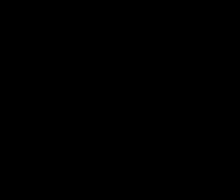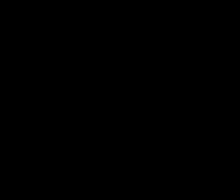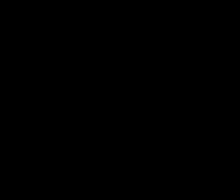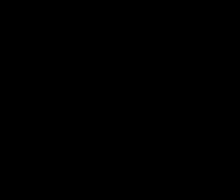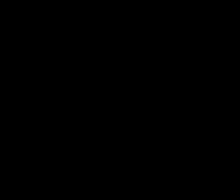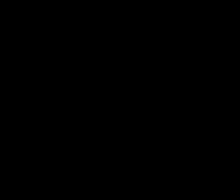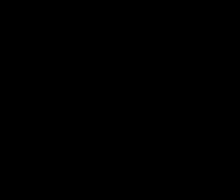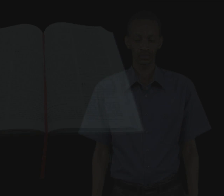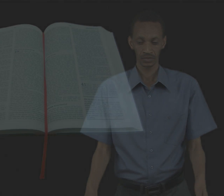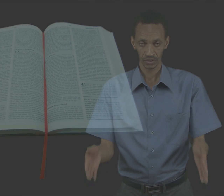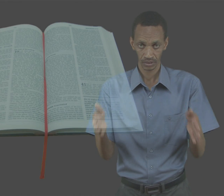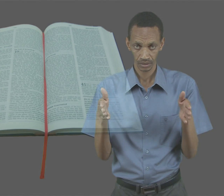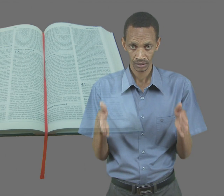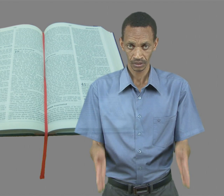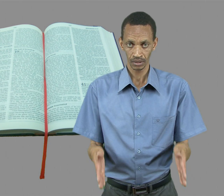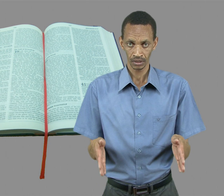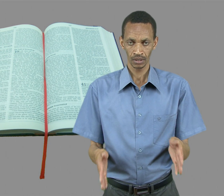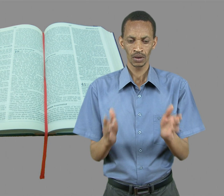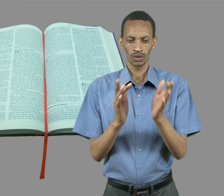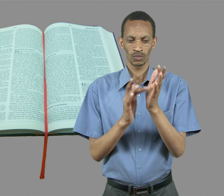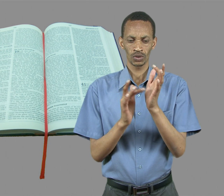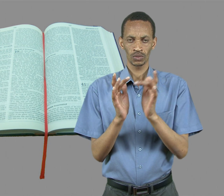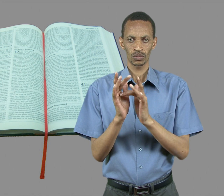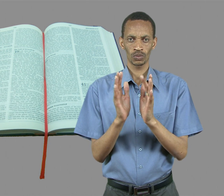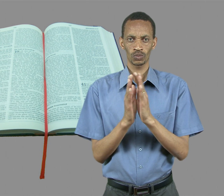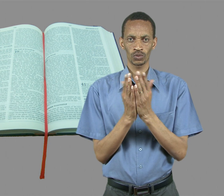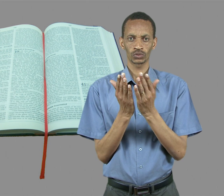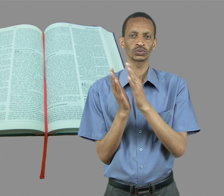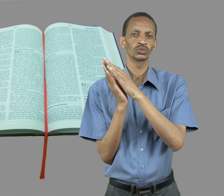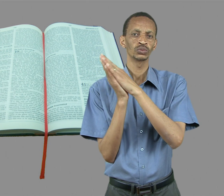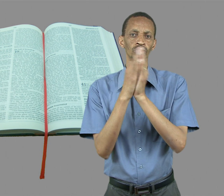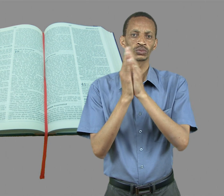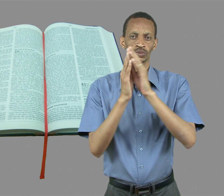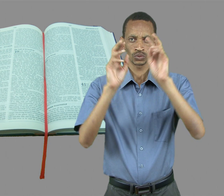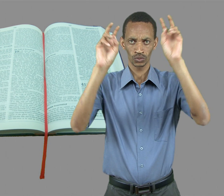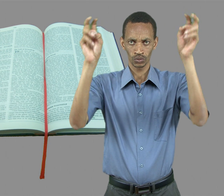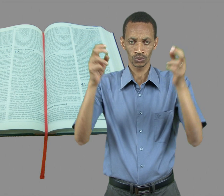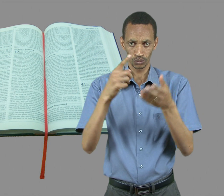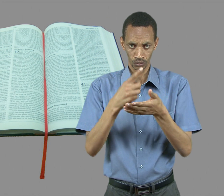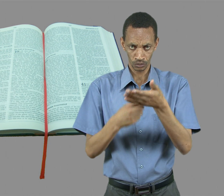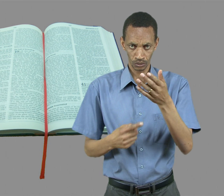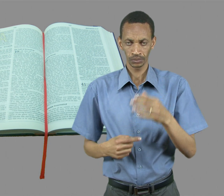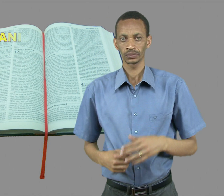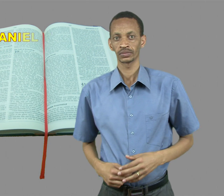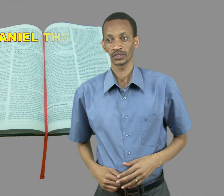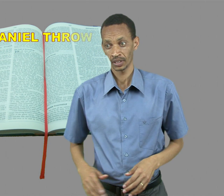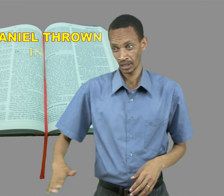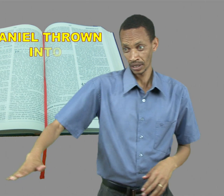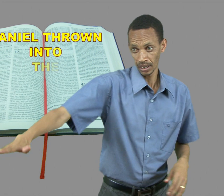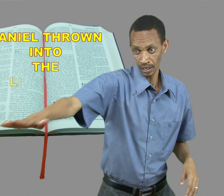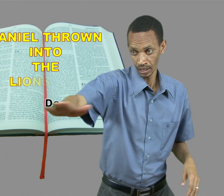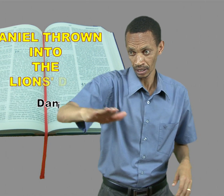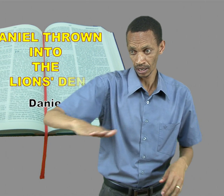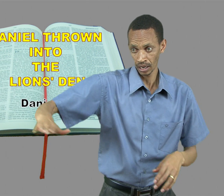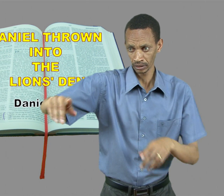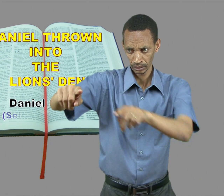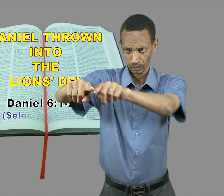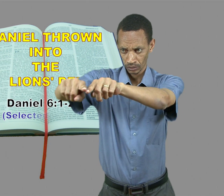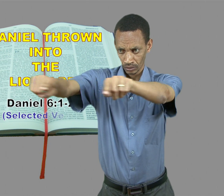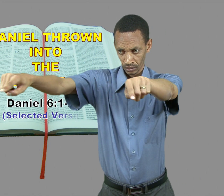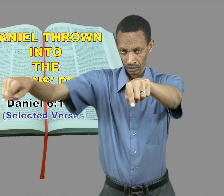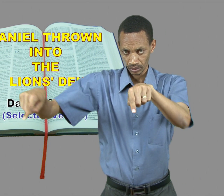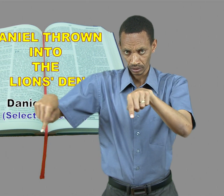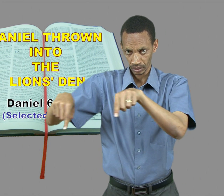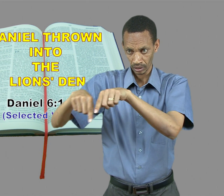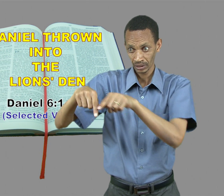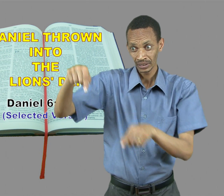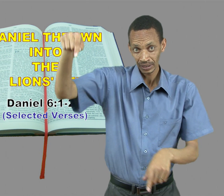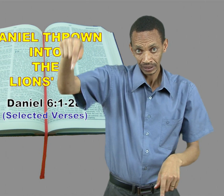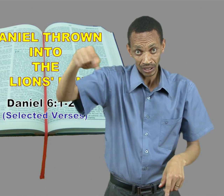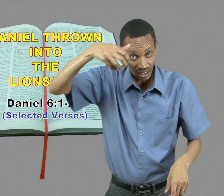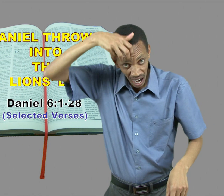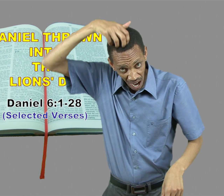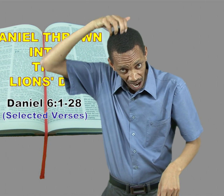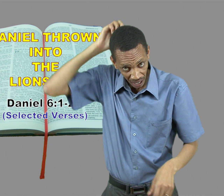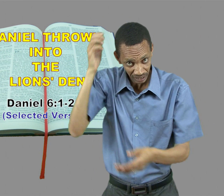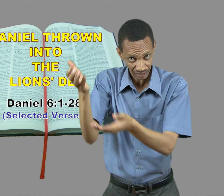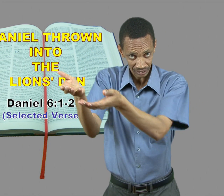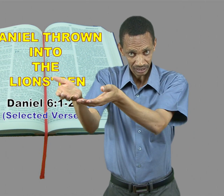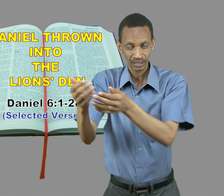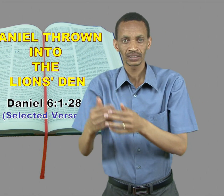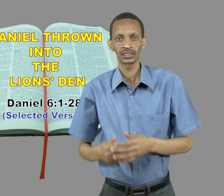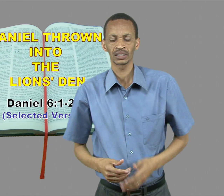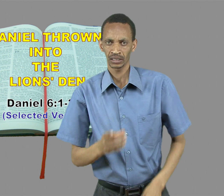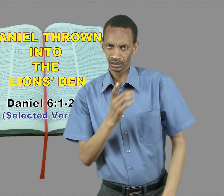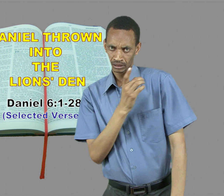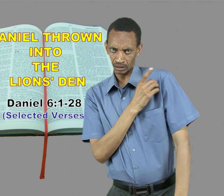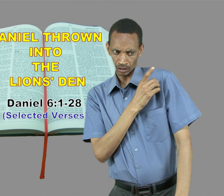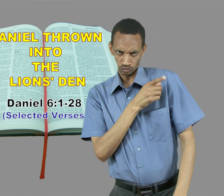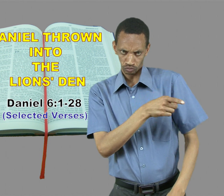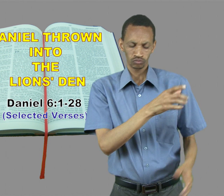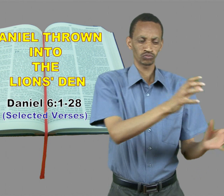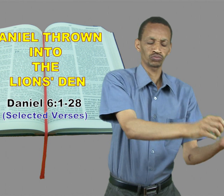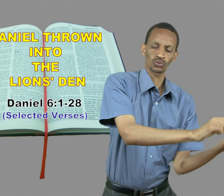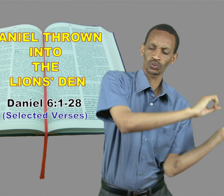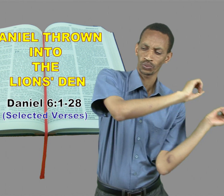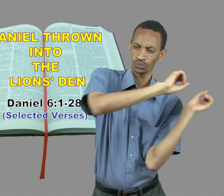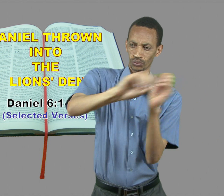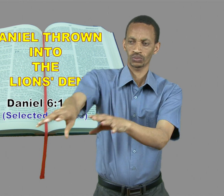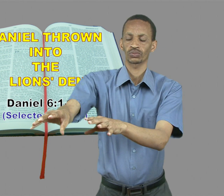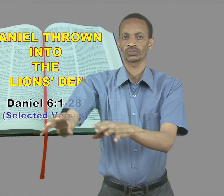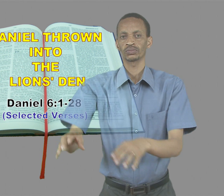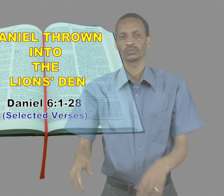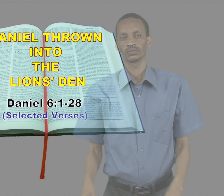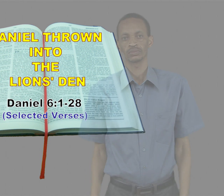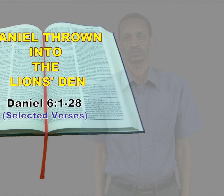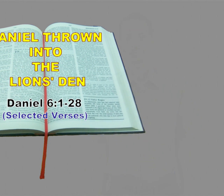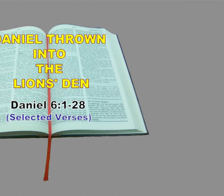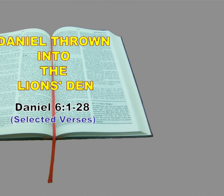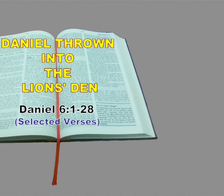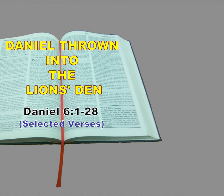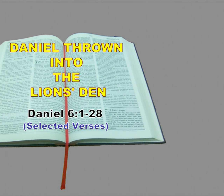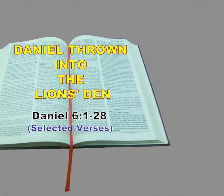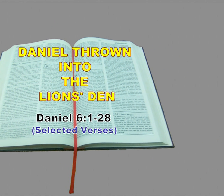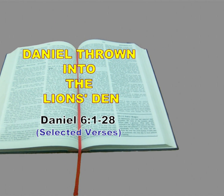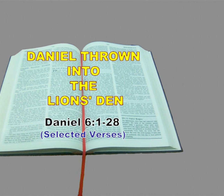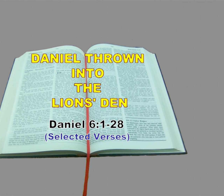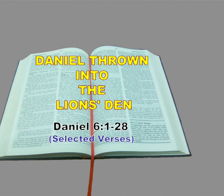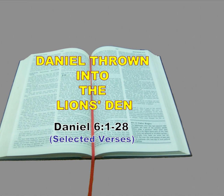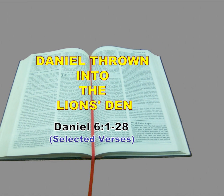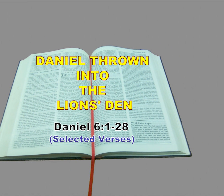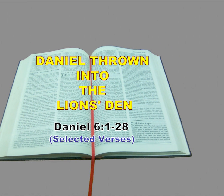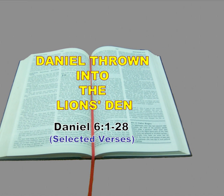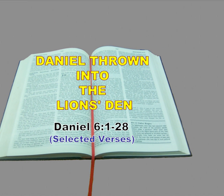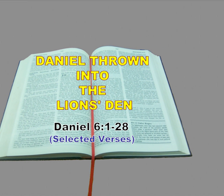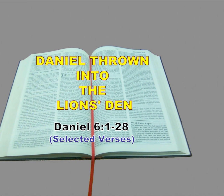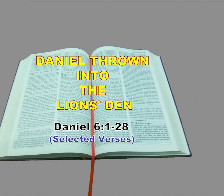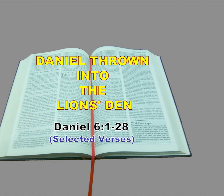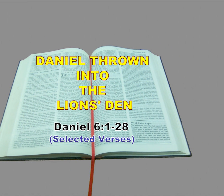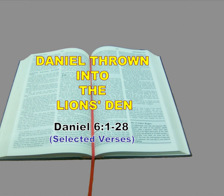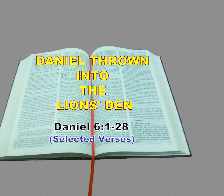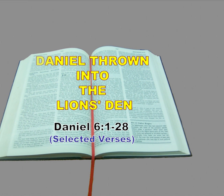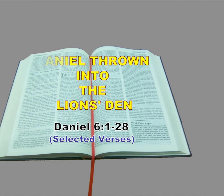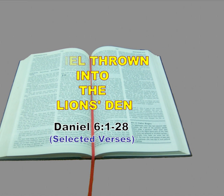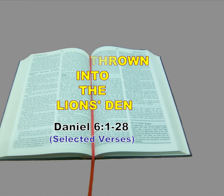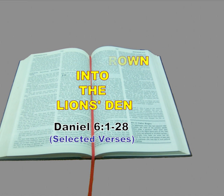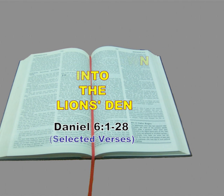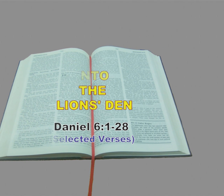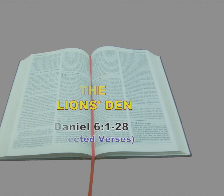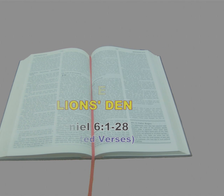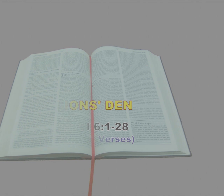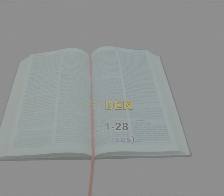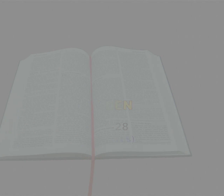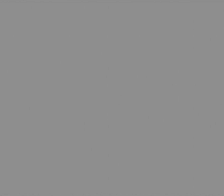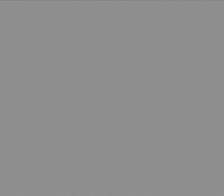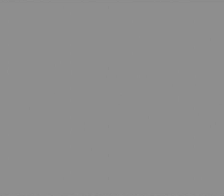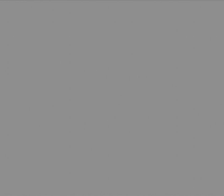Daniel thrown into the lions' den